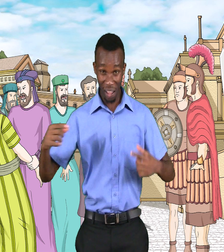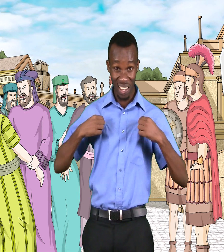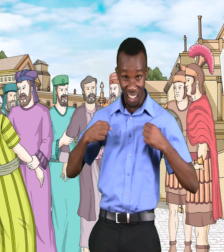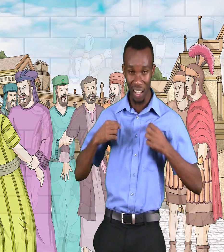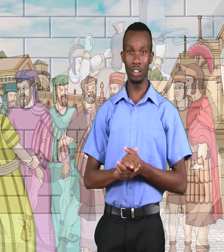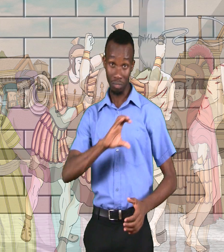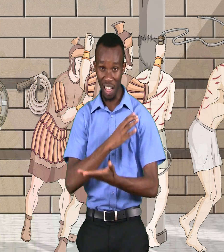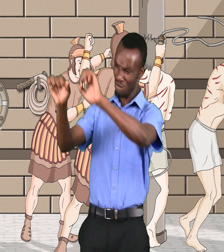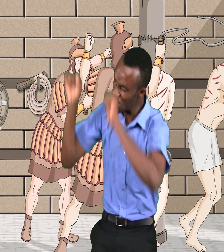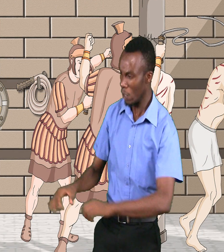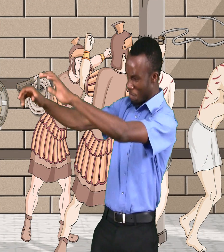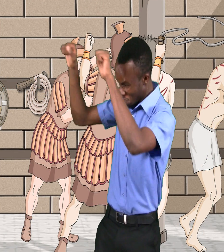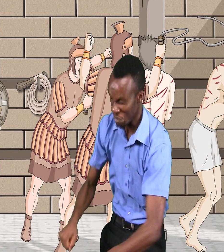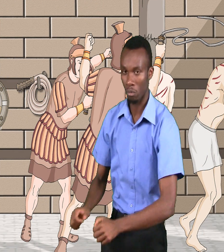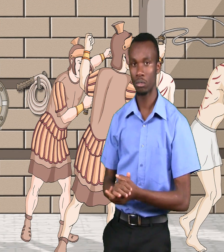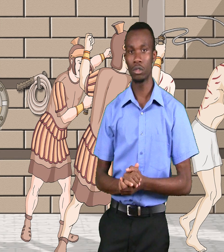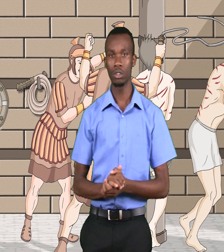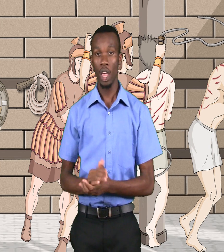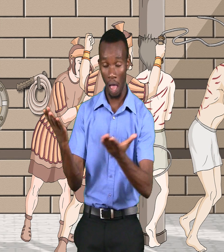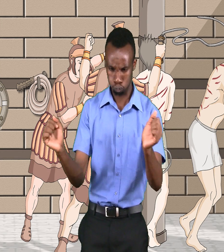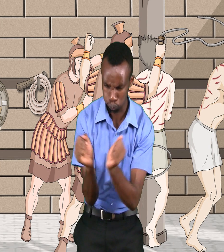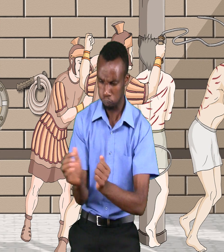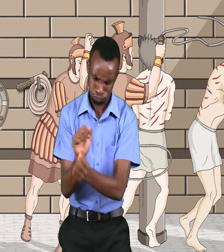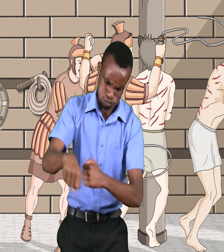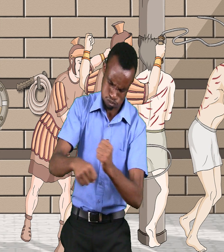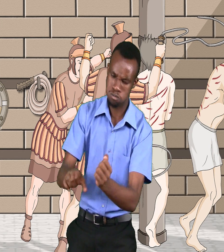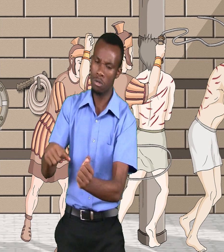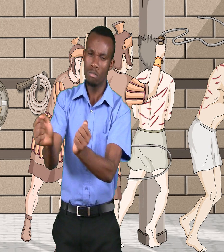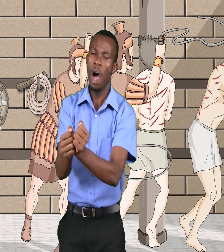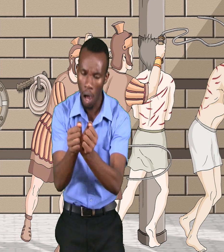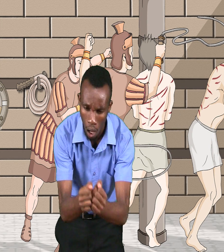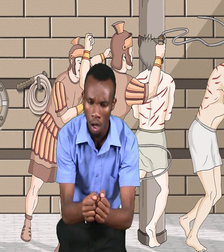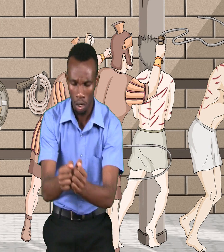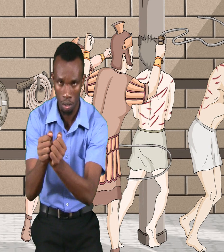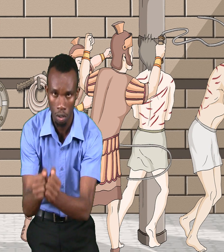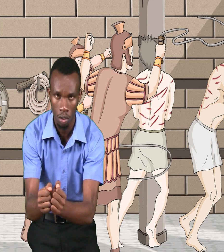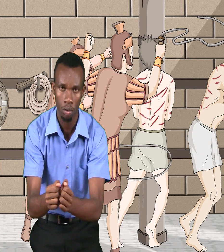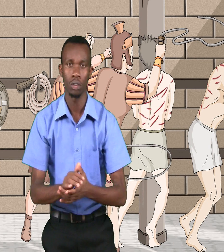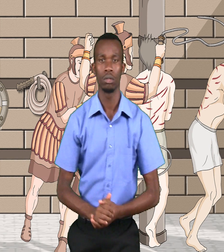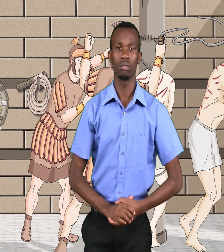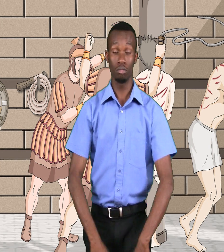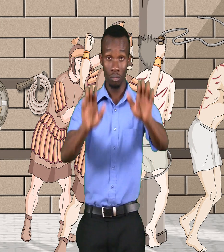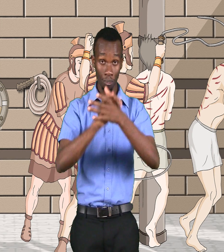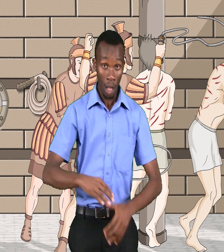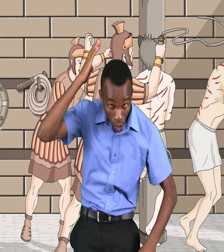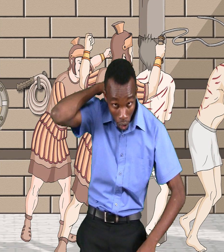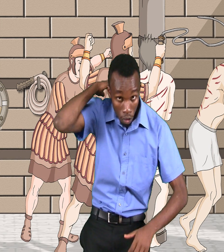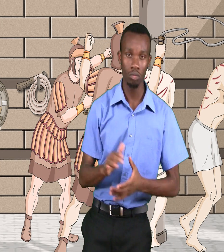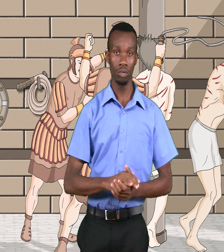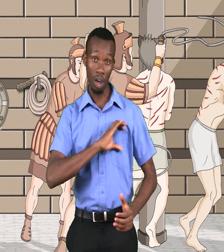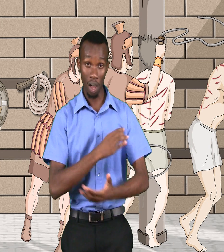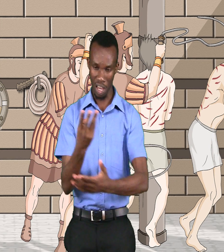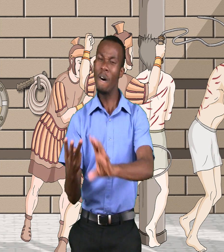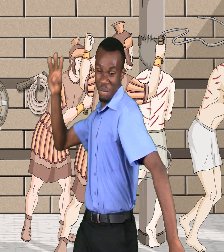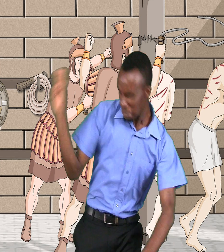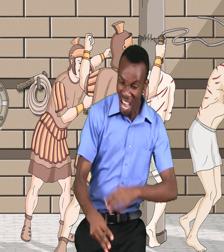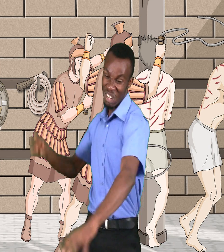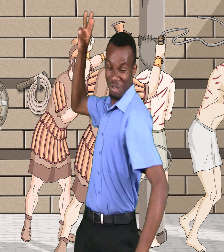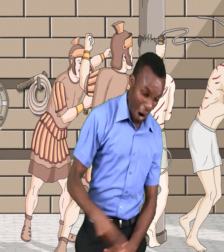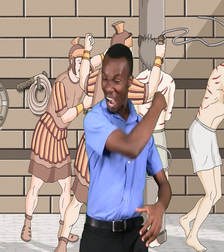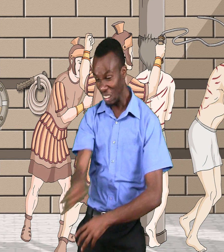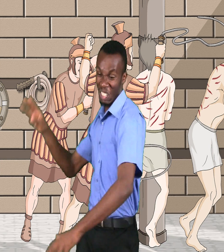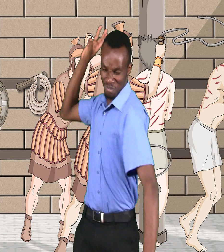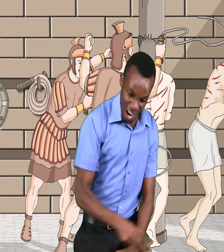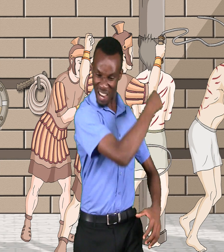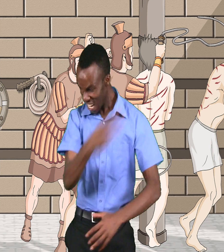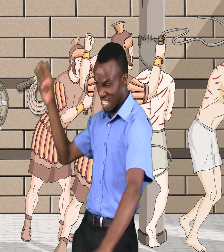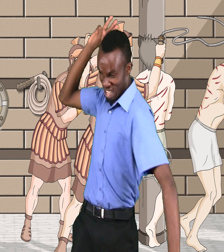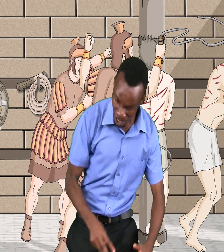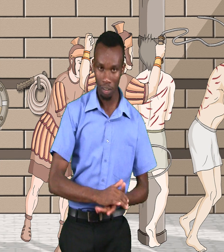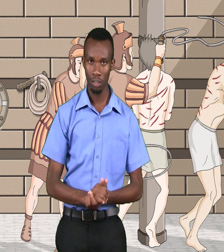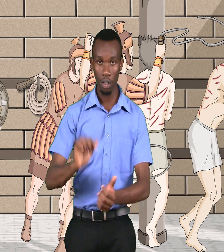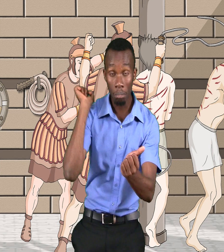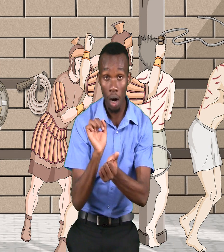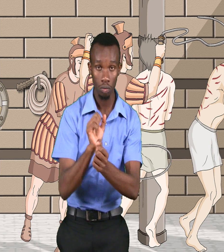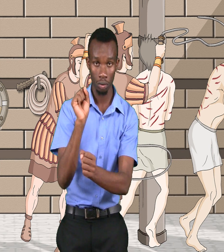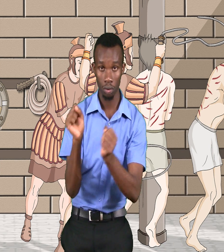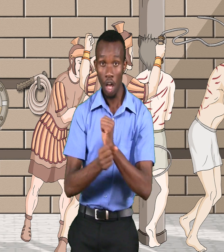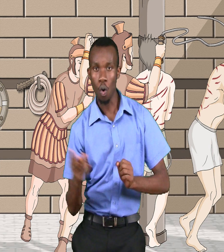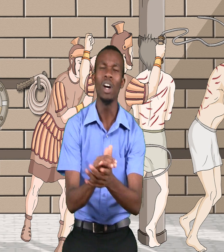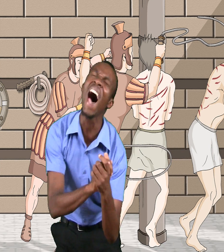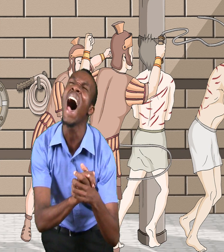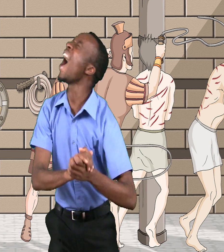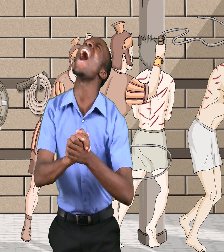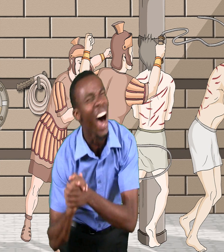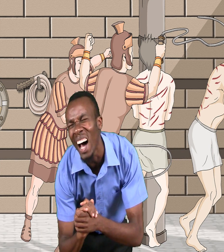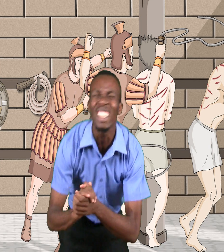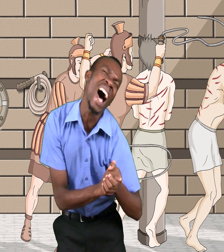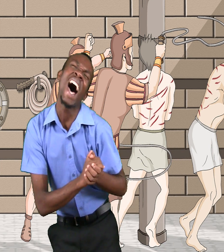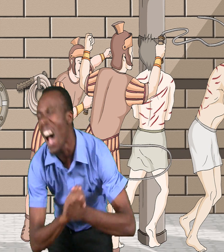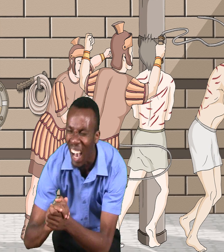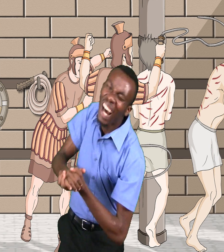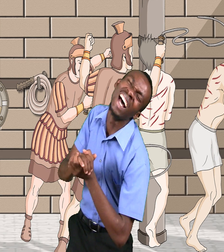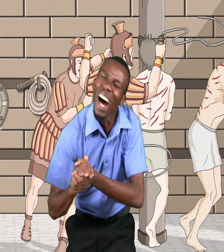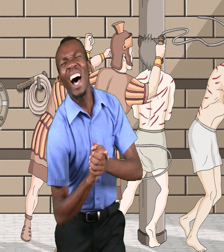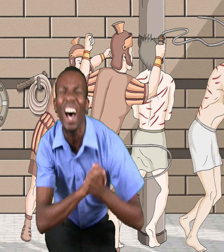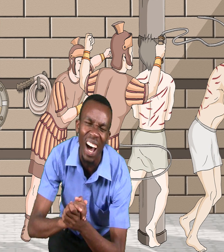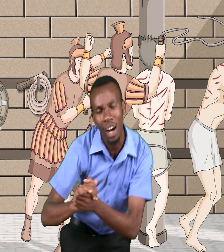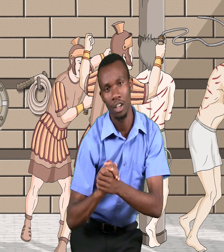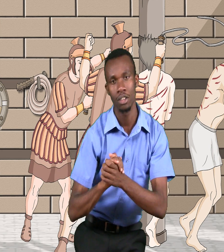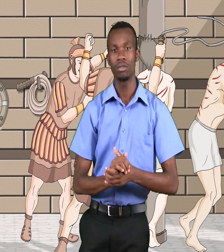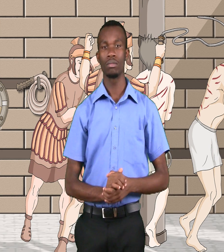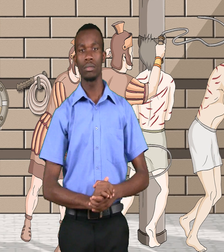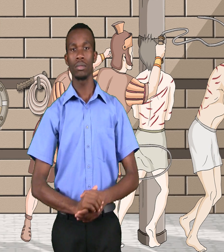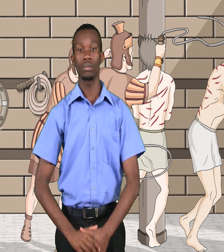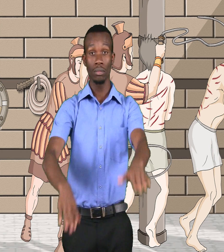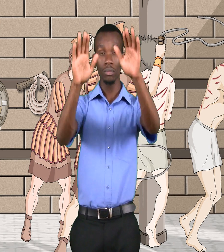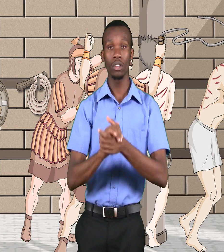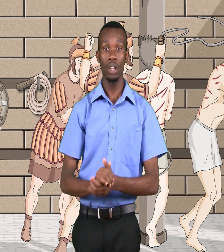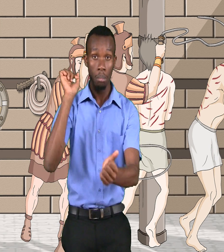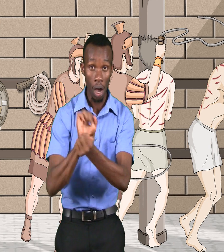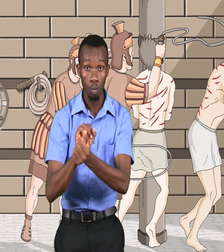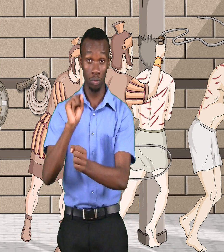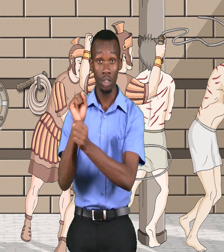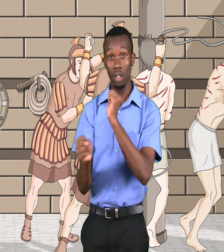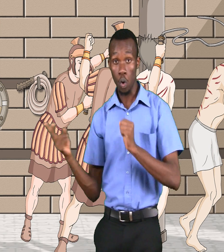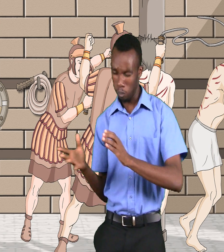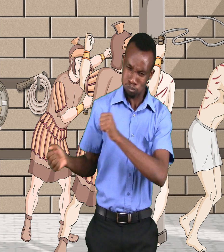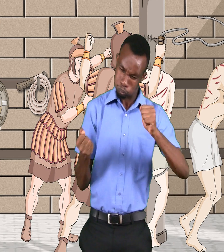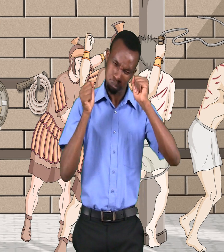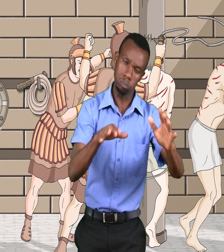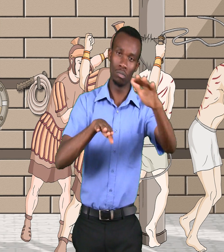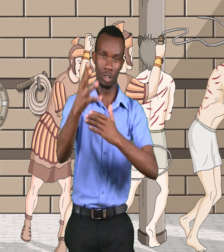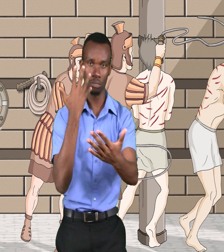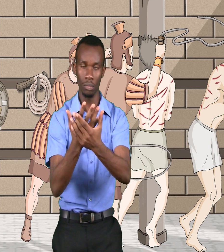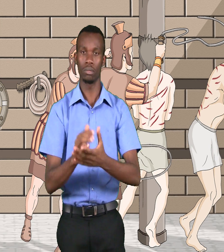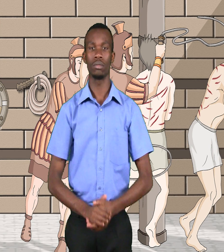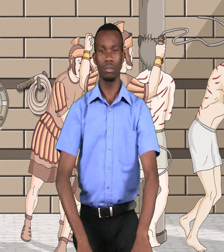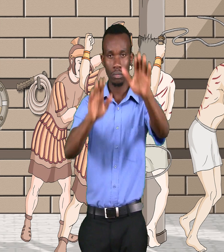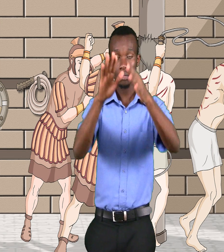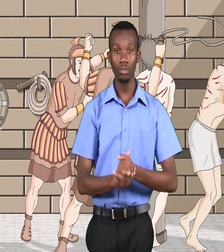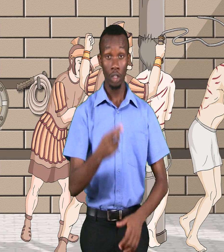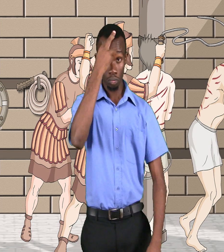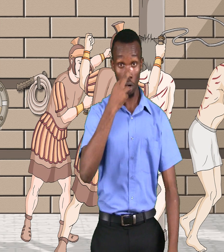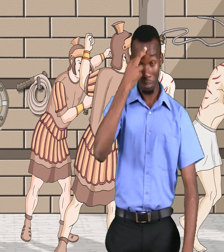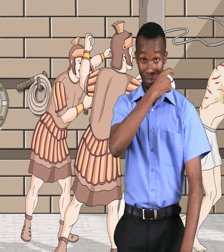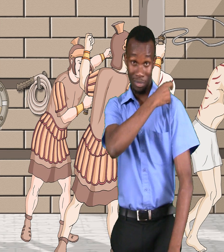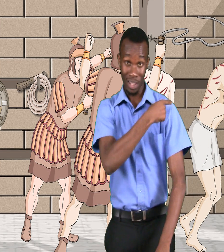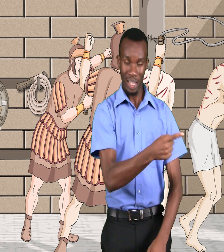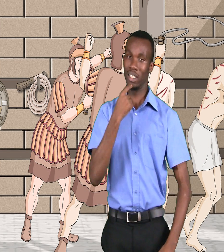The crowd joined in the attack against Paul and Silas, and the magistrates ordered that they be stripped and beaten with rods.